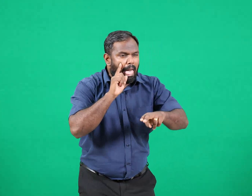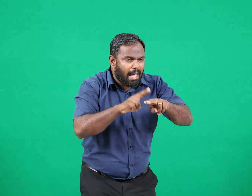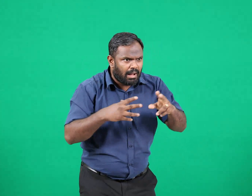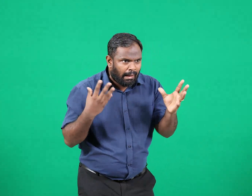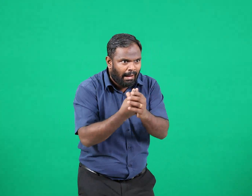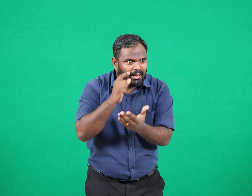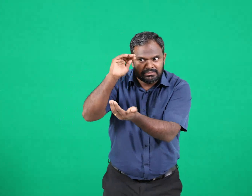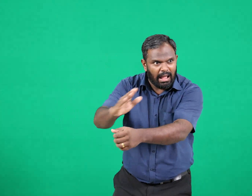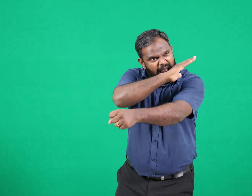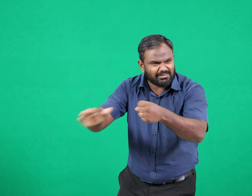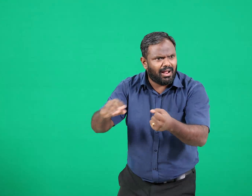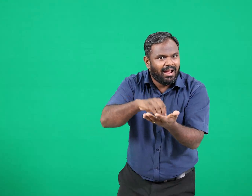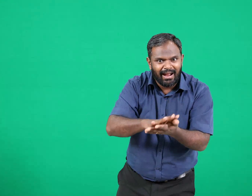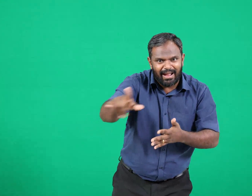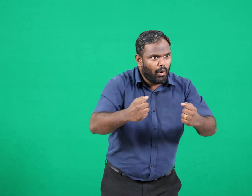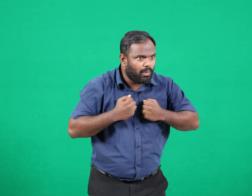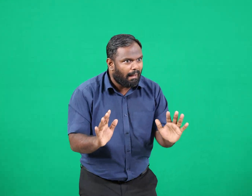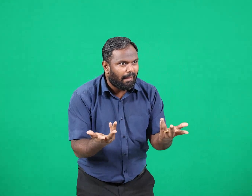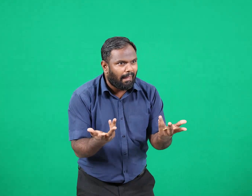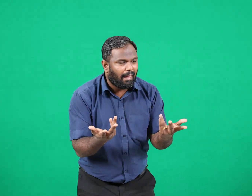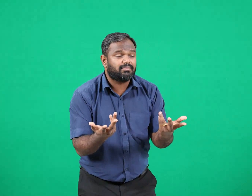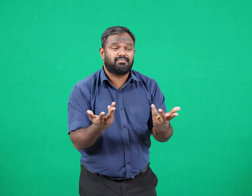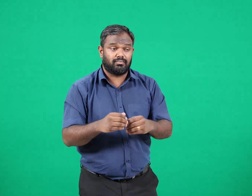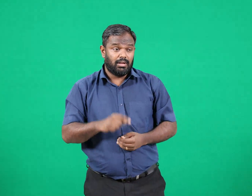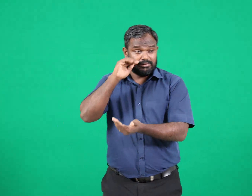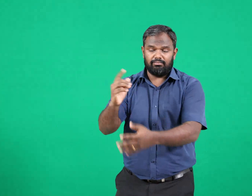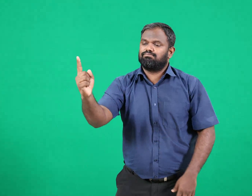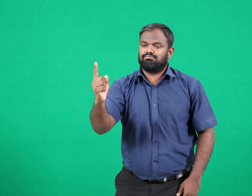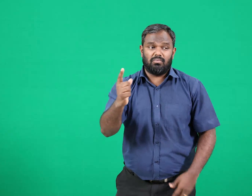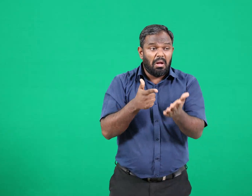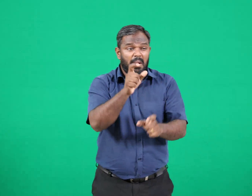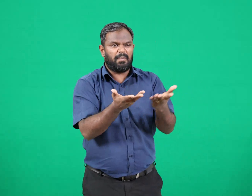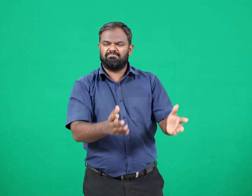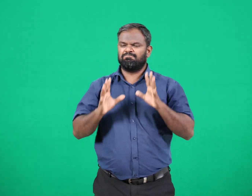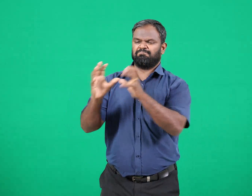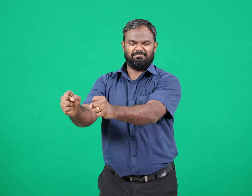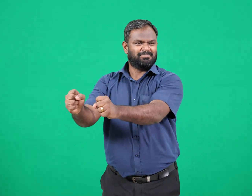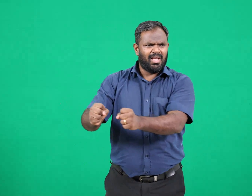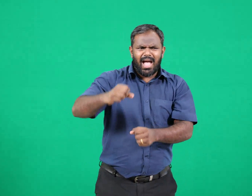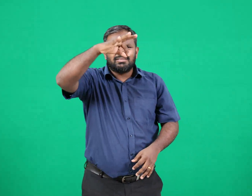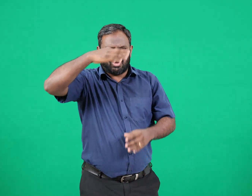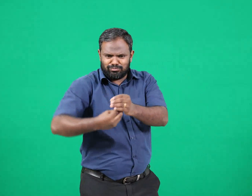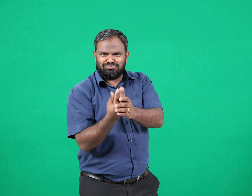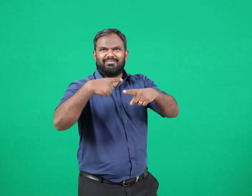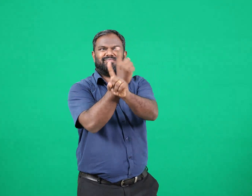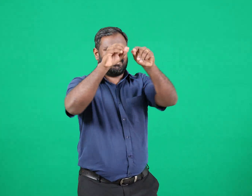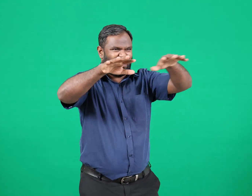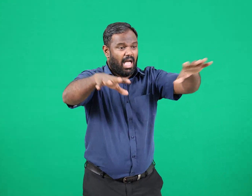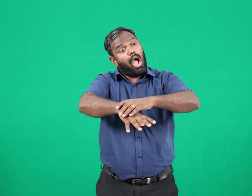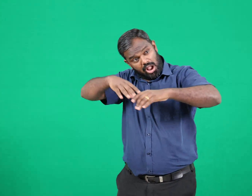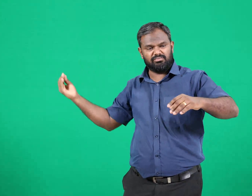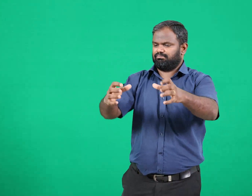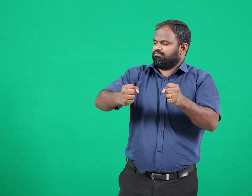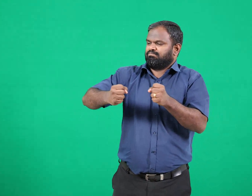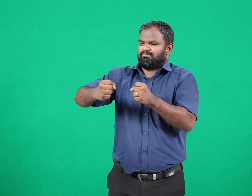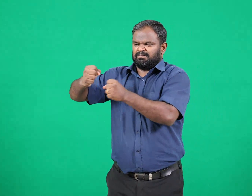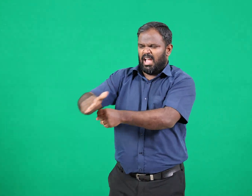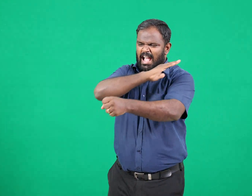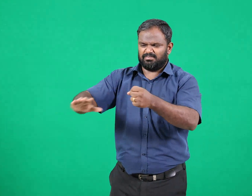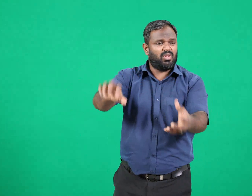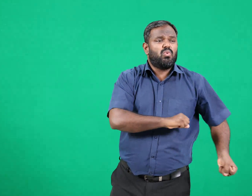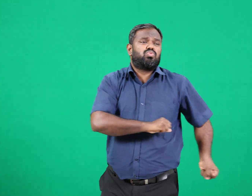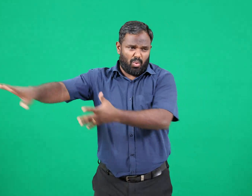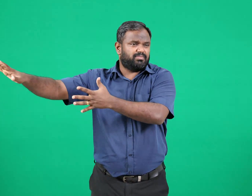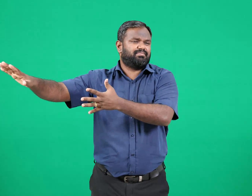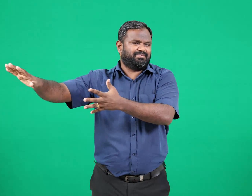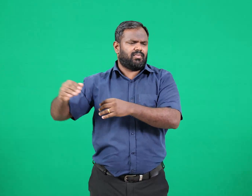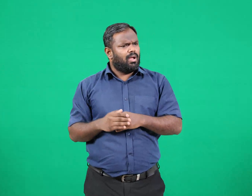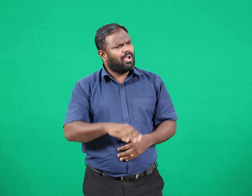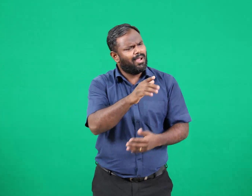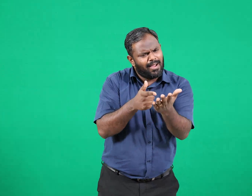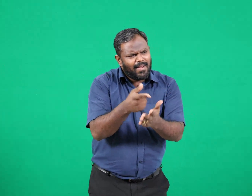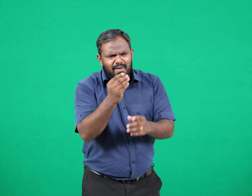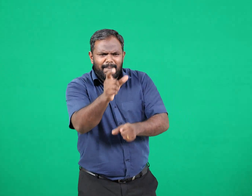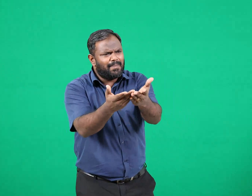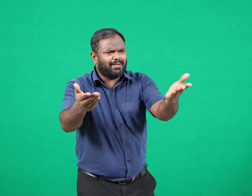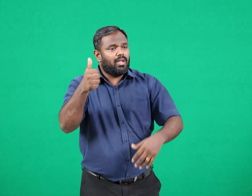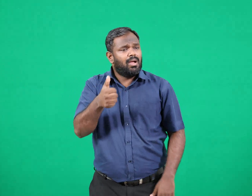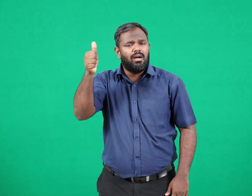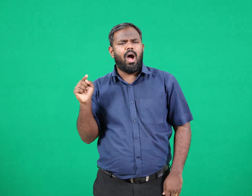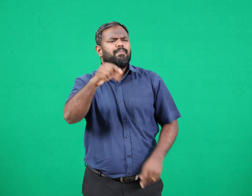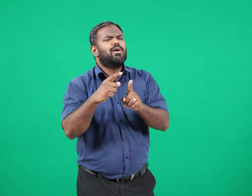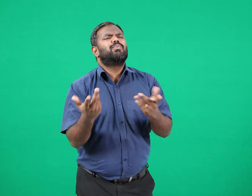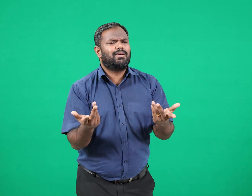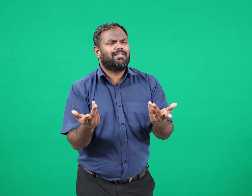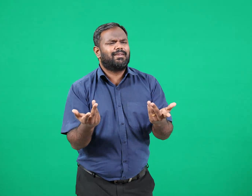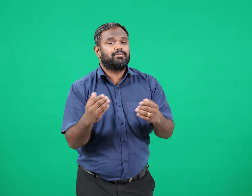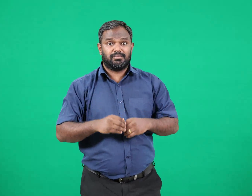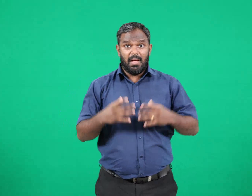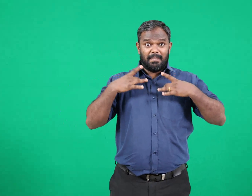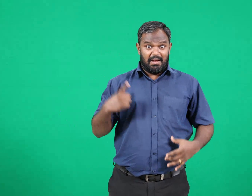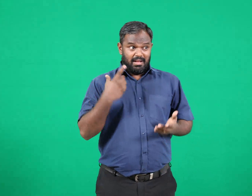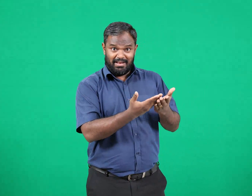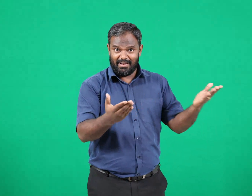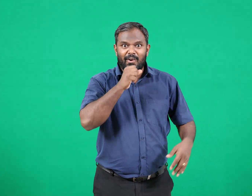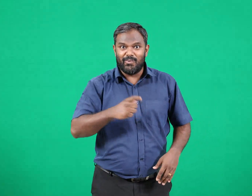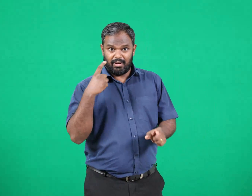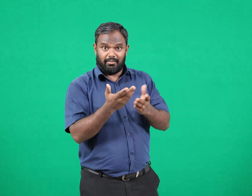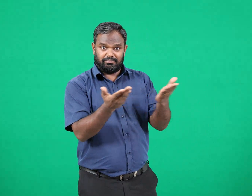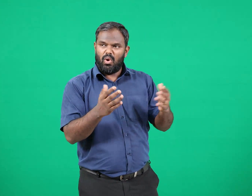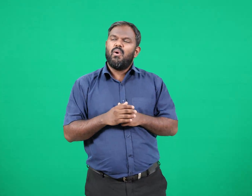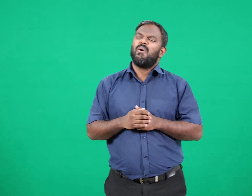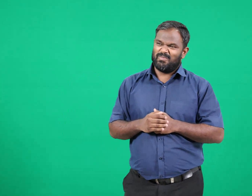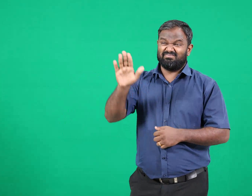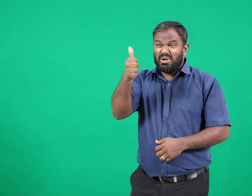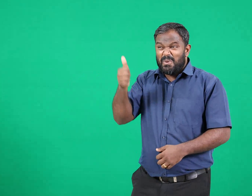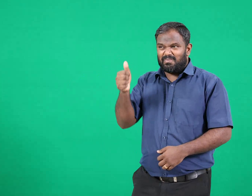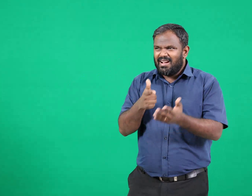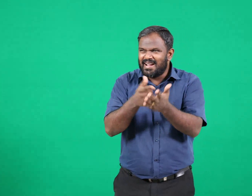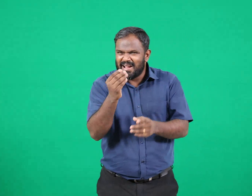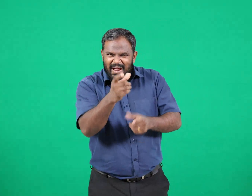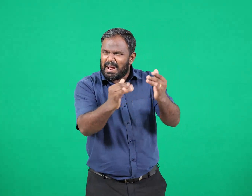Therefore, when the owner of the vineyard returns, what will he do to those tenants?"